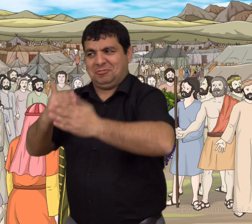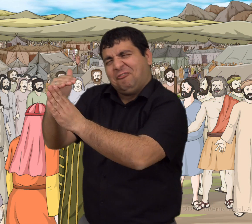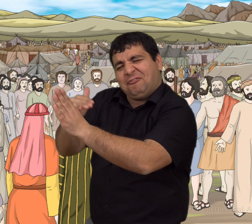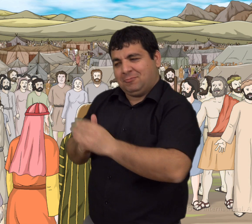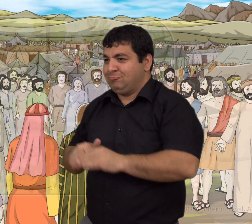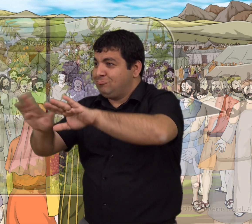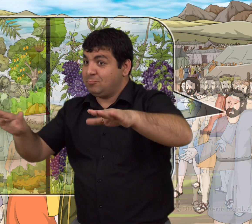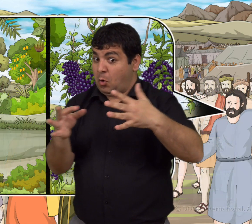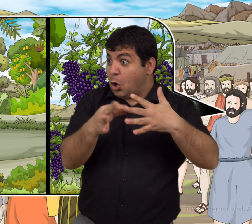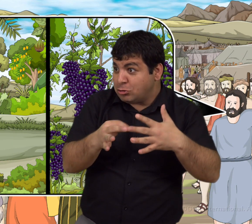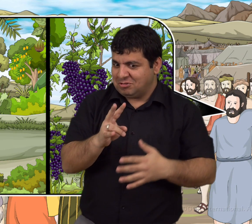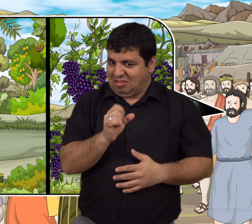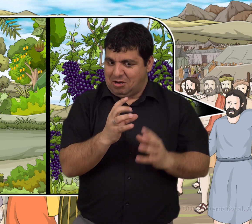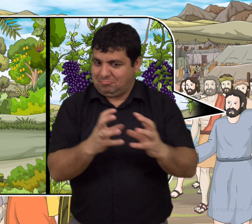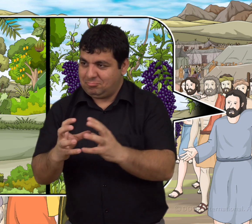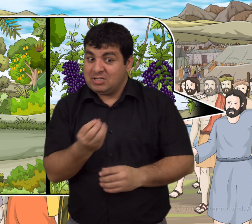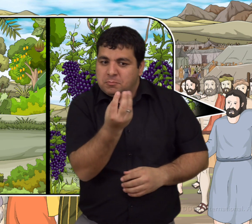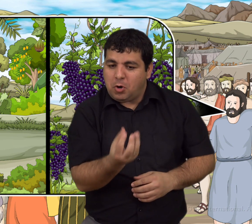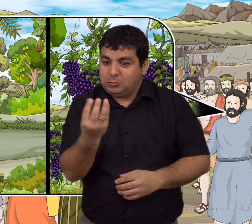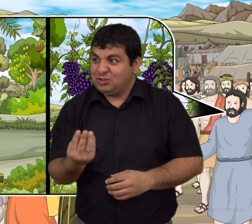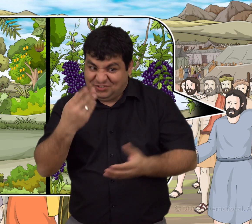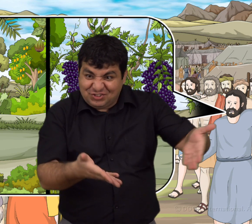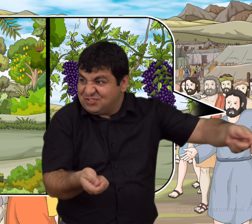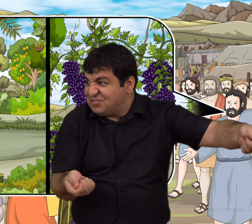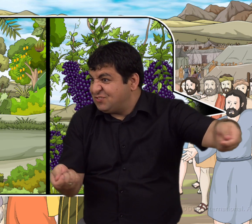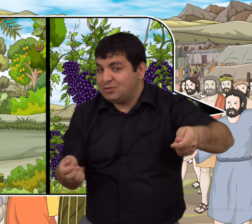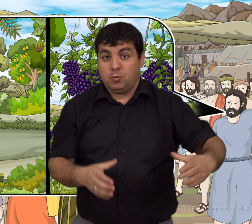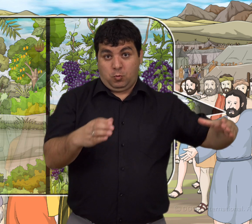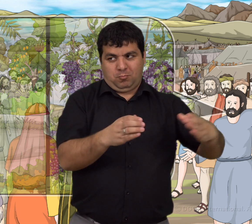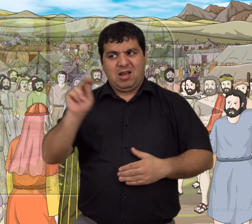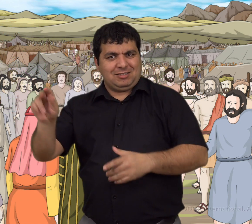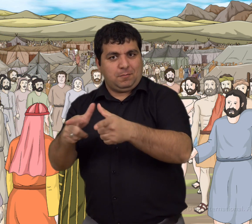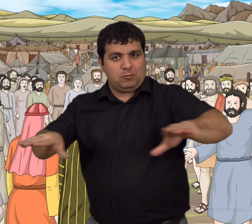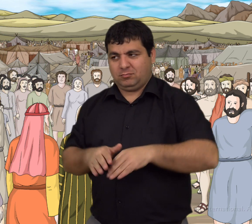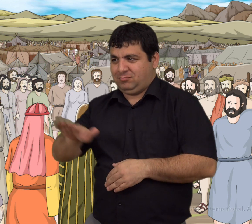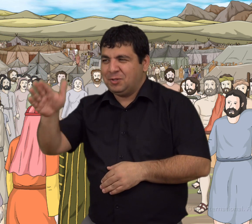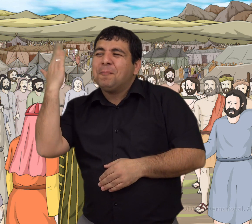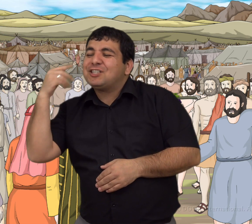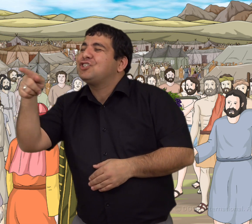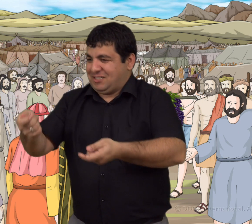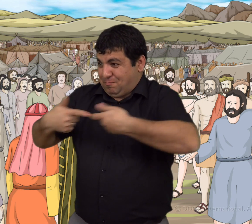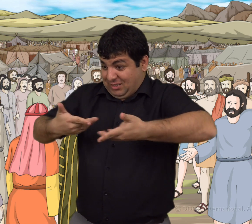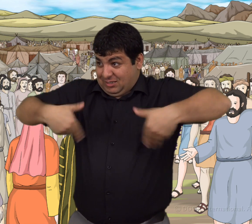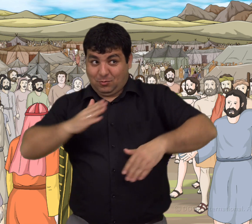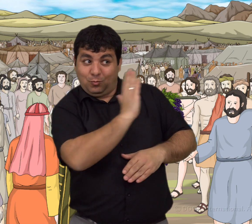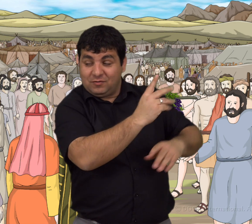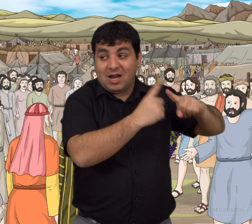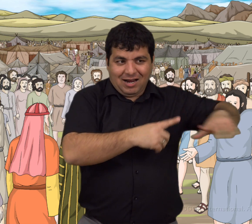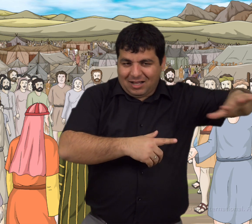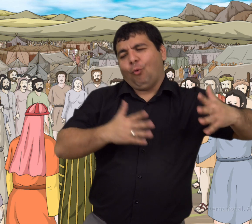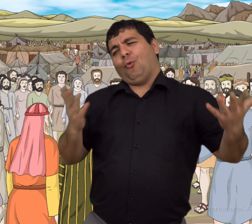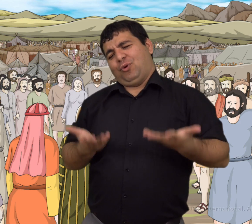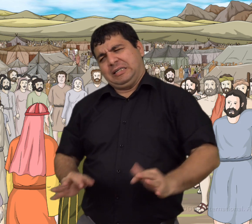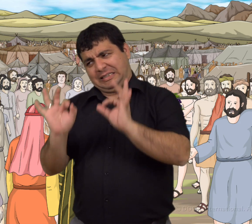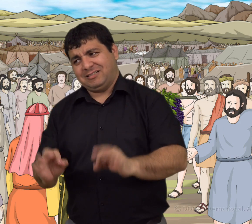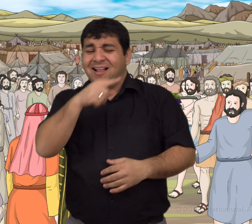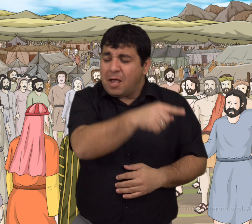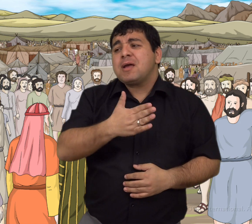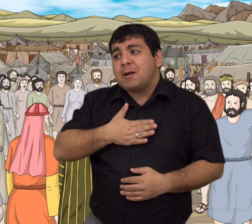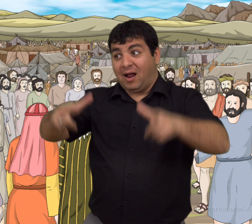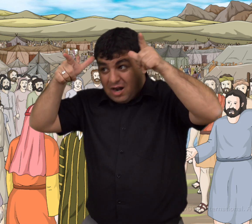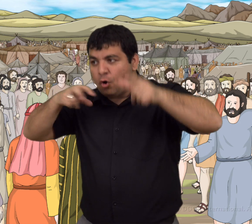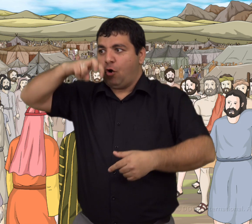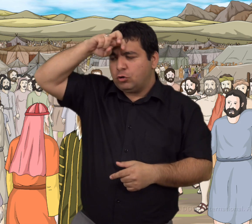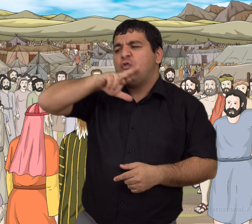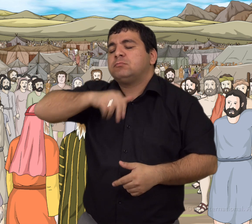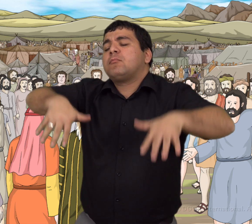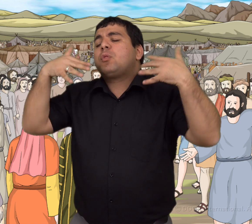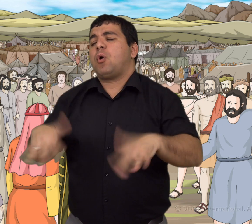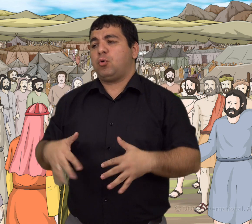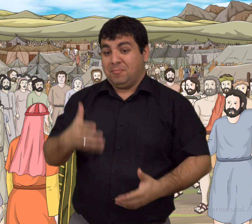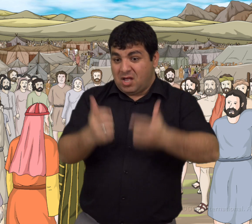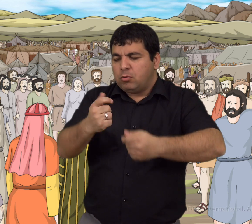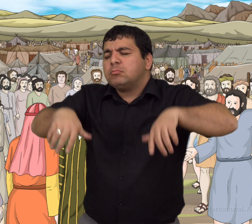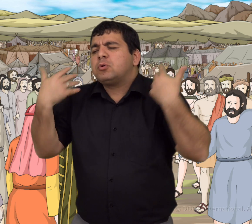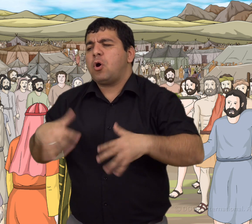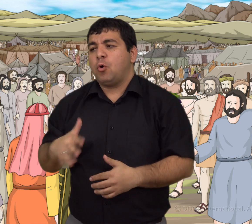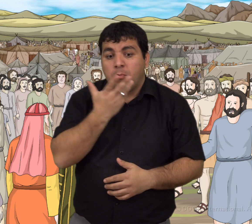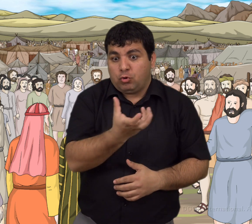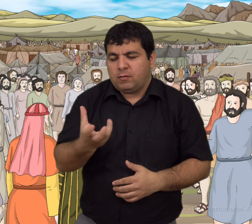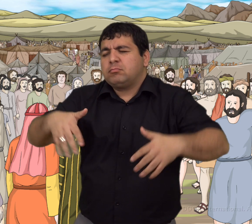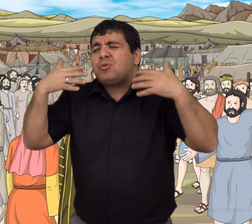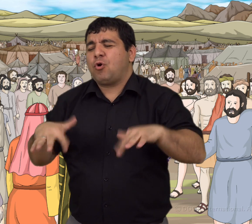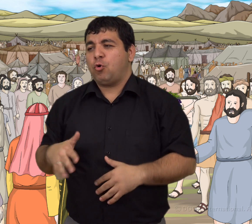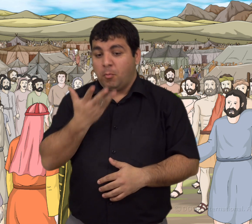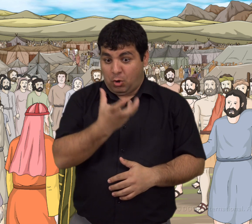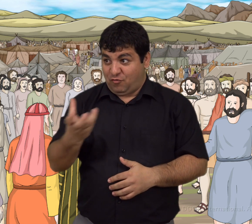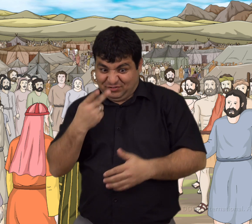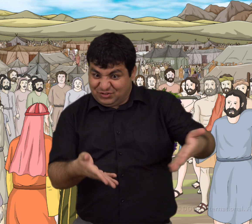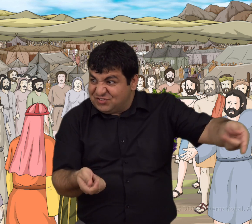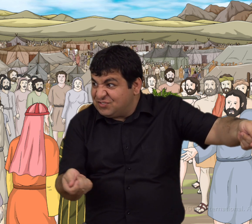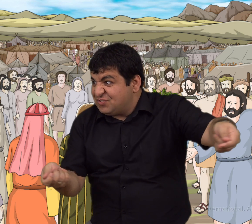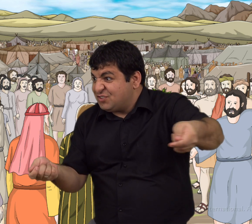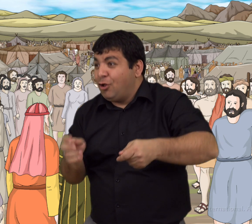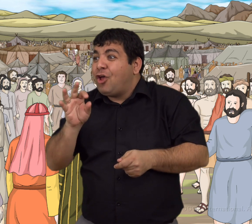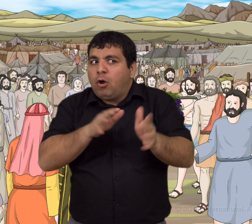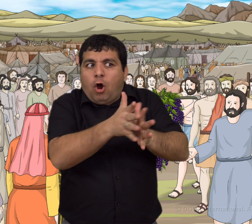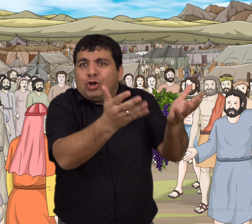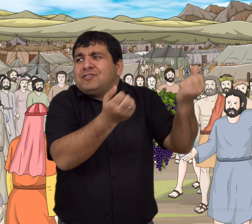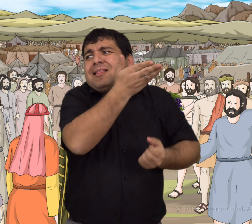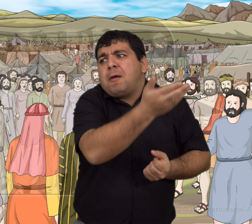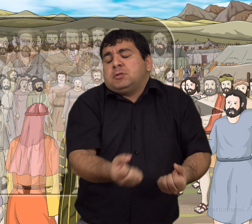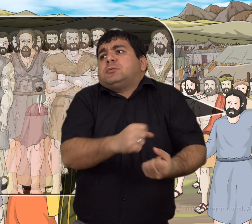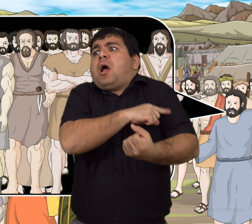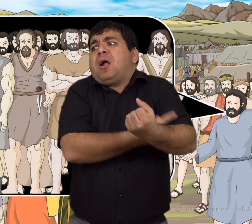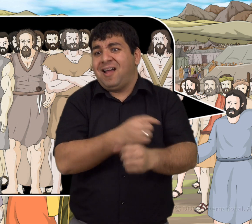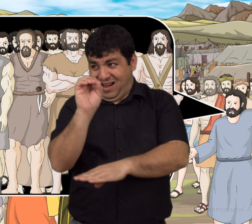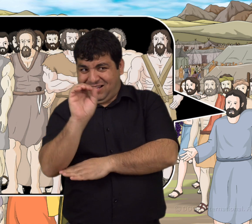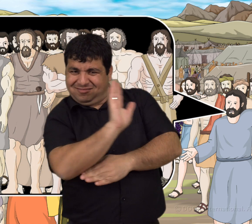And they gave this account to Moses: “We went into the land to which you sent us, and indeed, it is flowing with milk and honey. Here is some of its fruit!